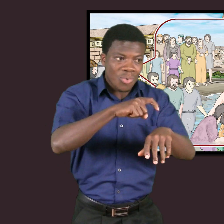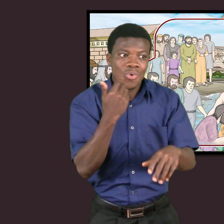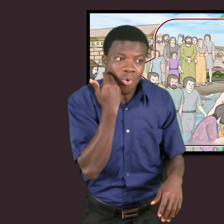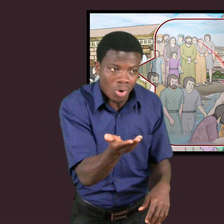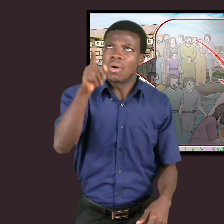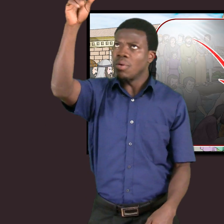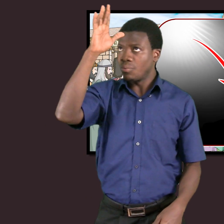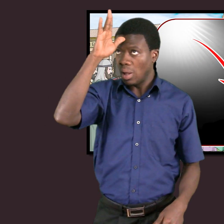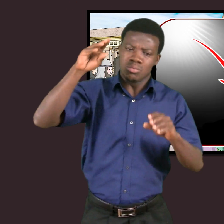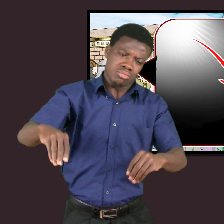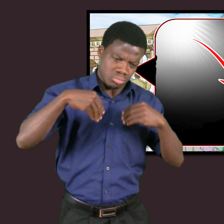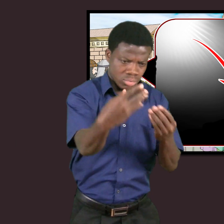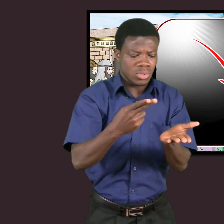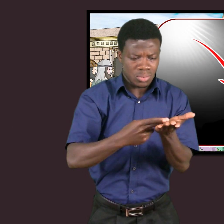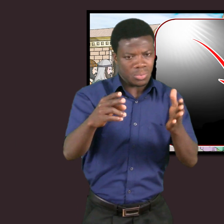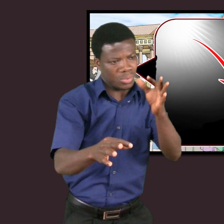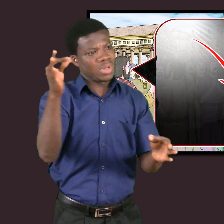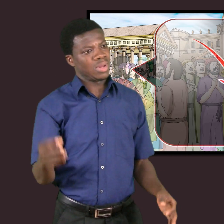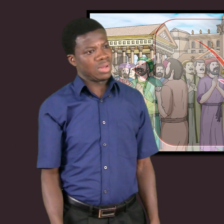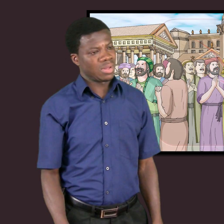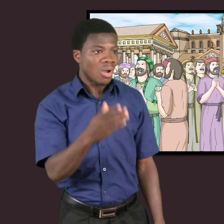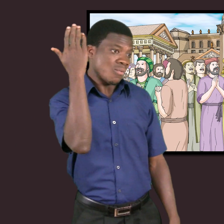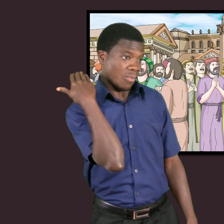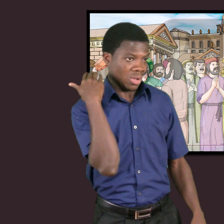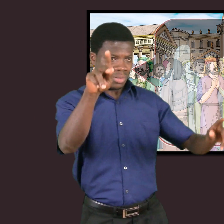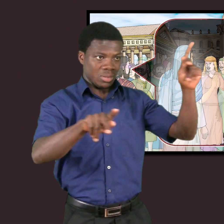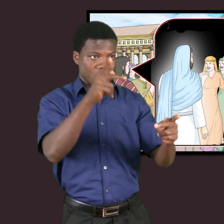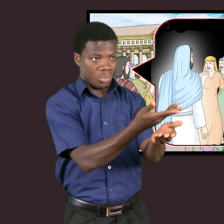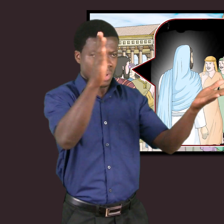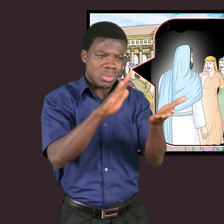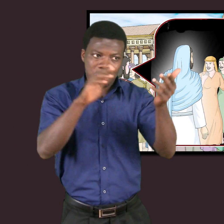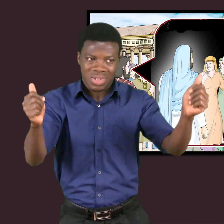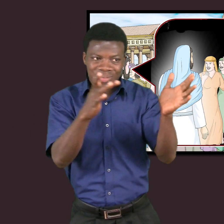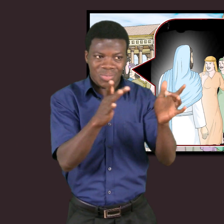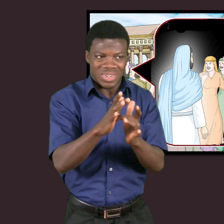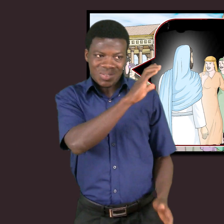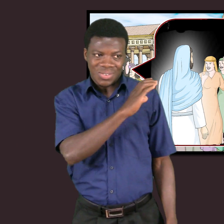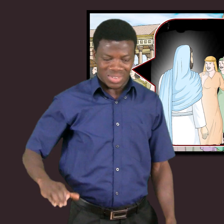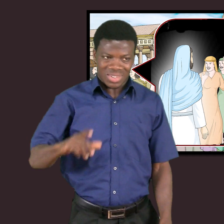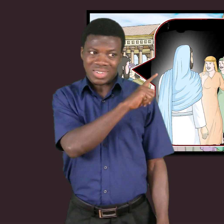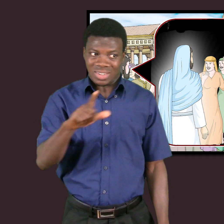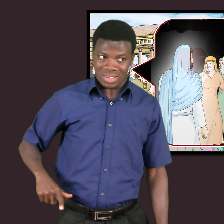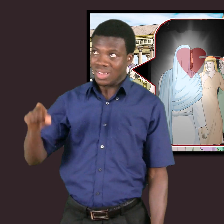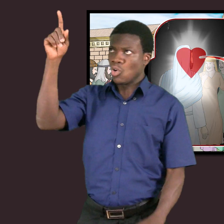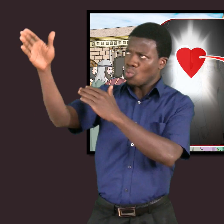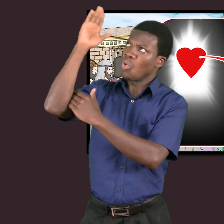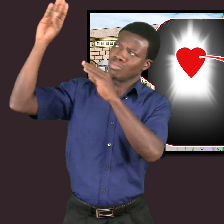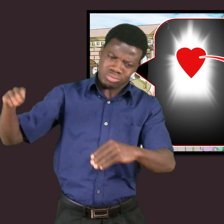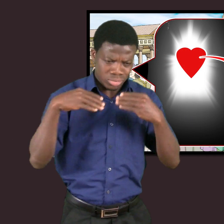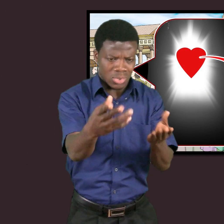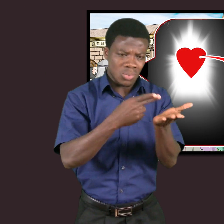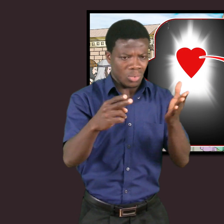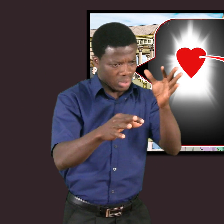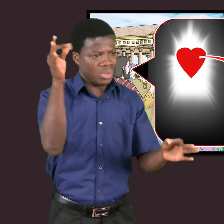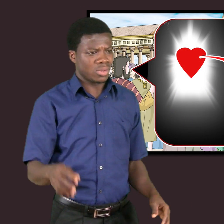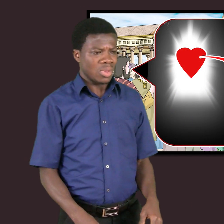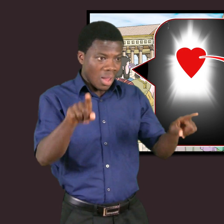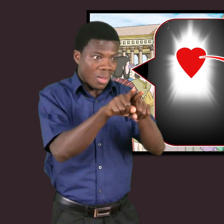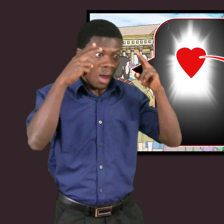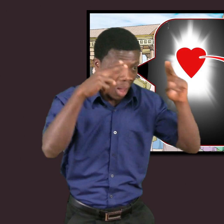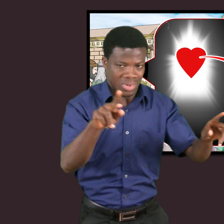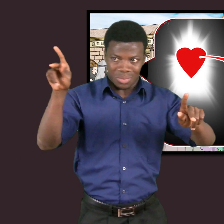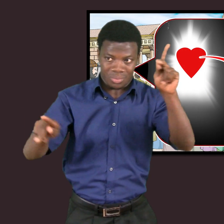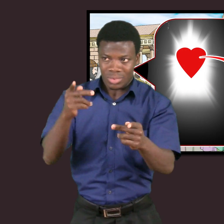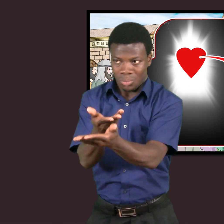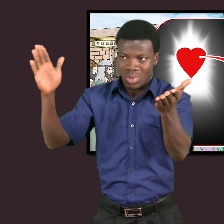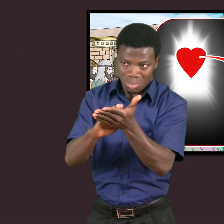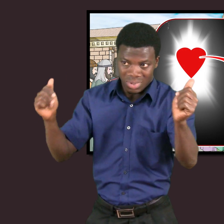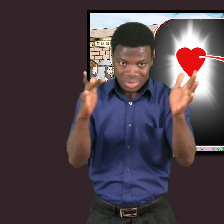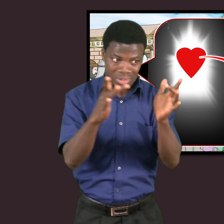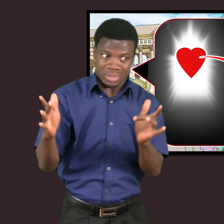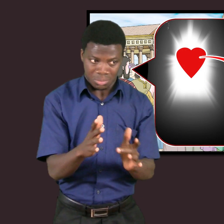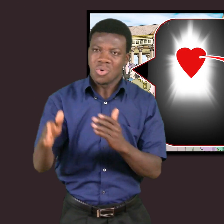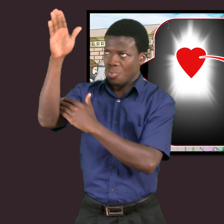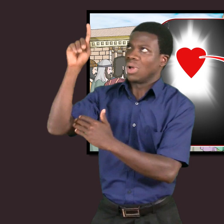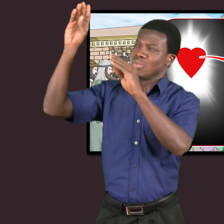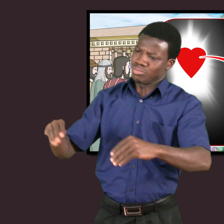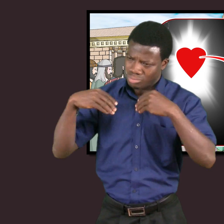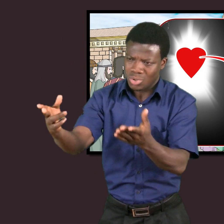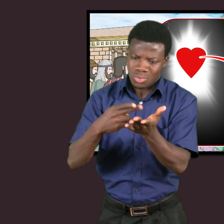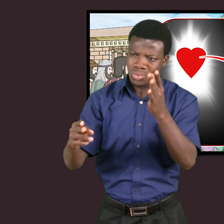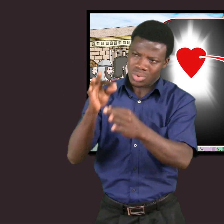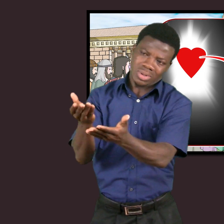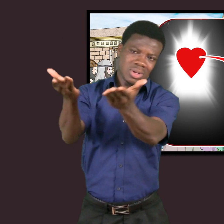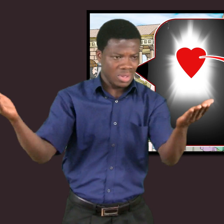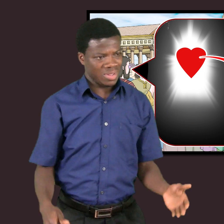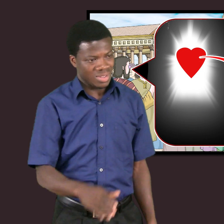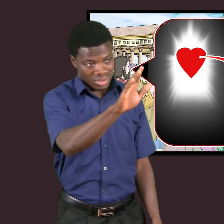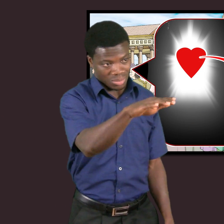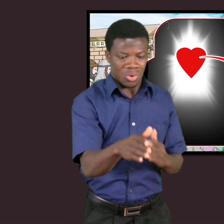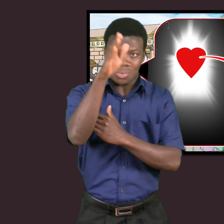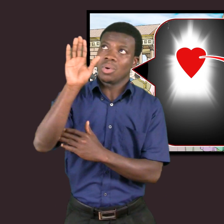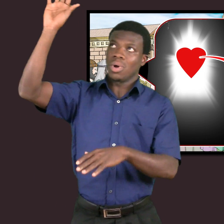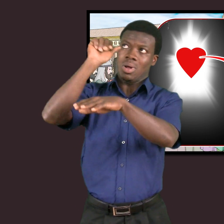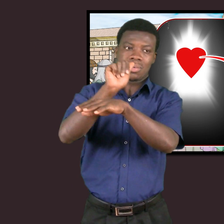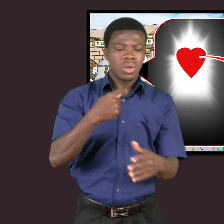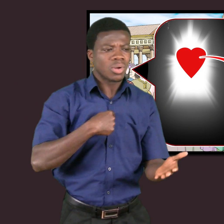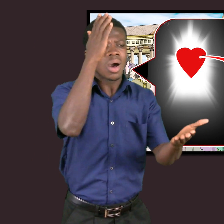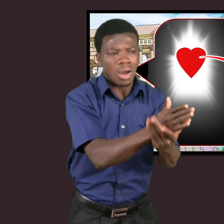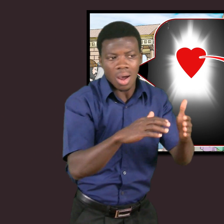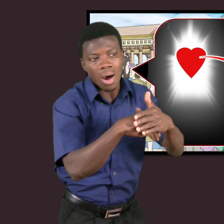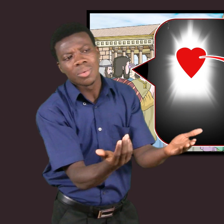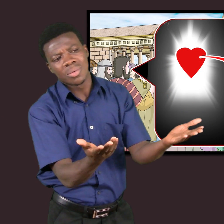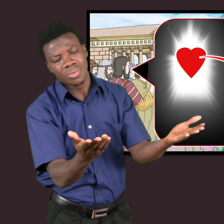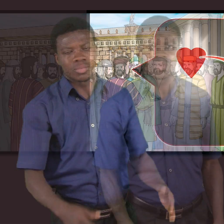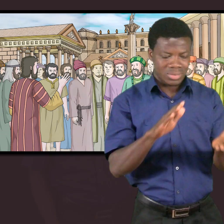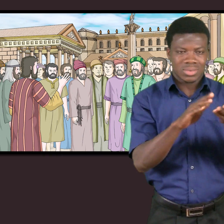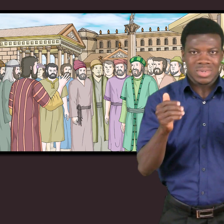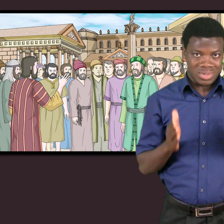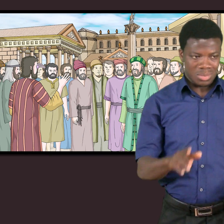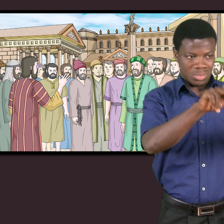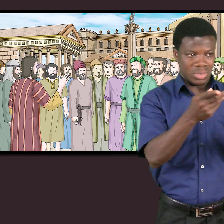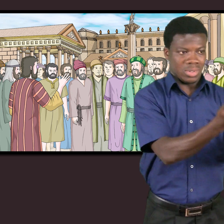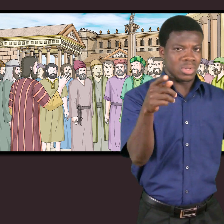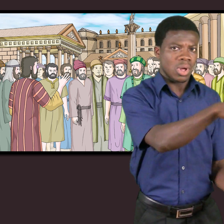So if God gave them the same gift He gave us who believed in the Lord Jesus Christ, who was I to hinder the work of God?”